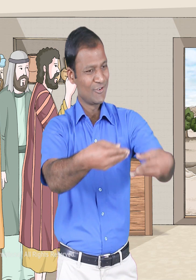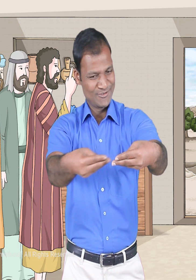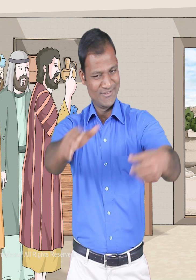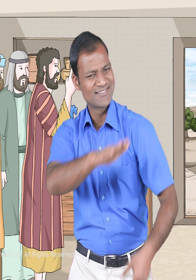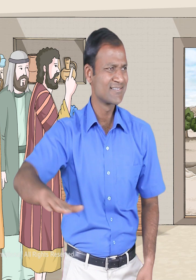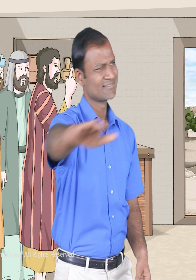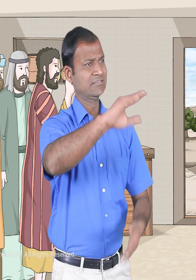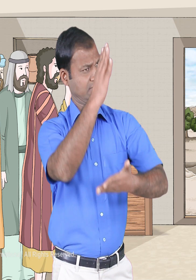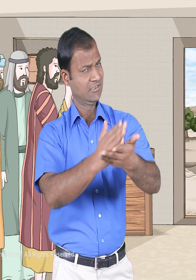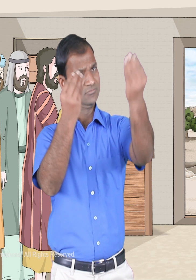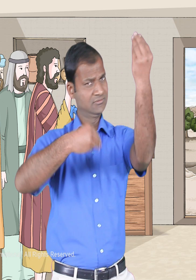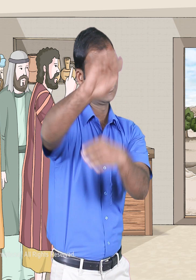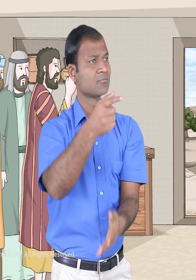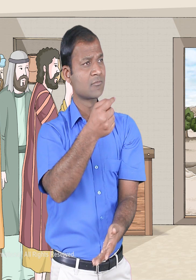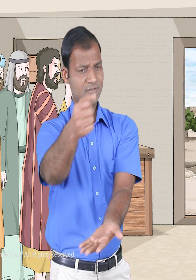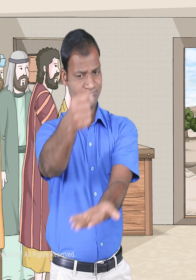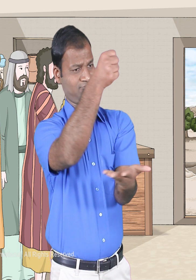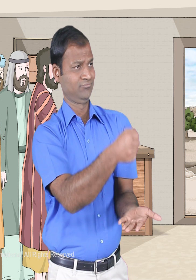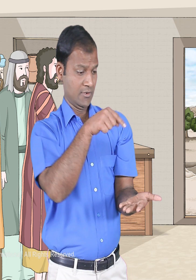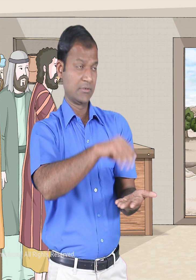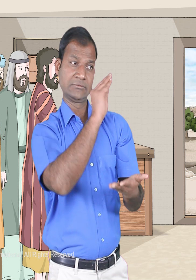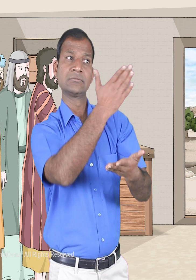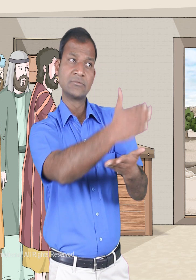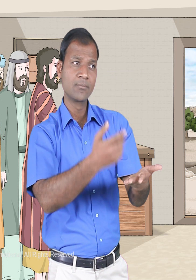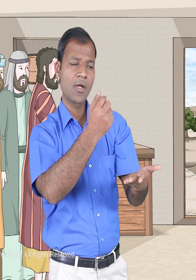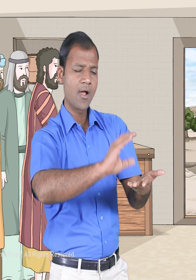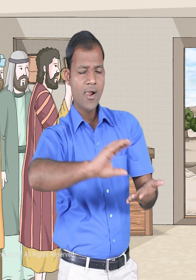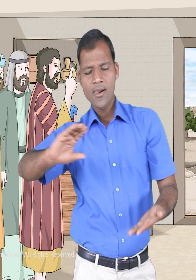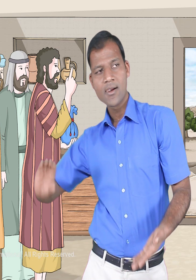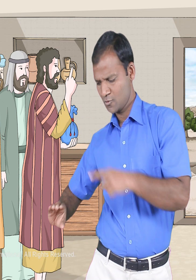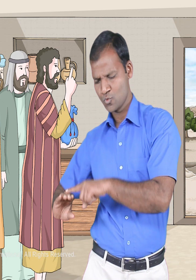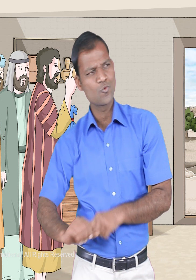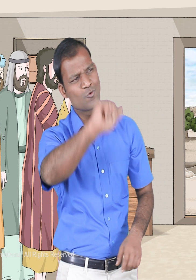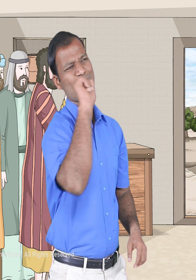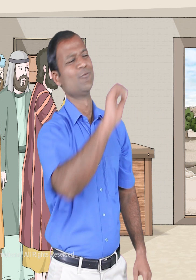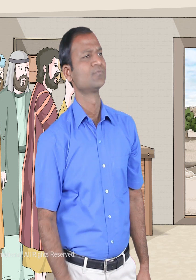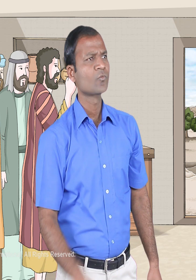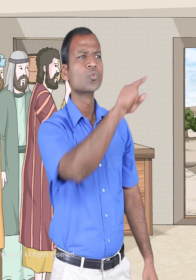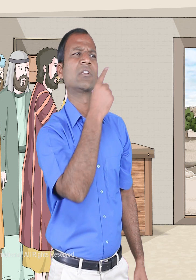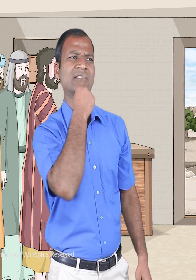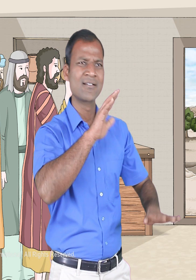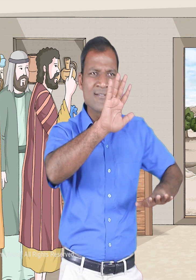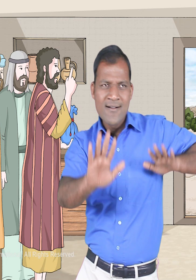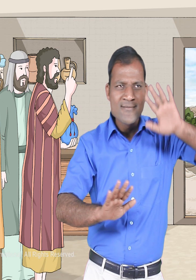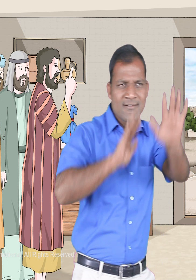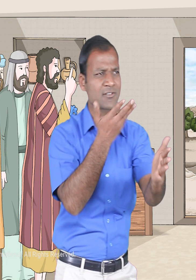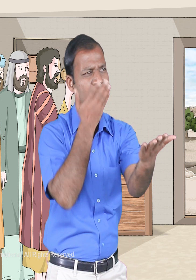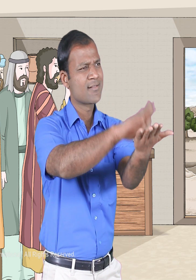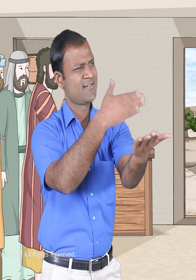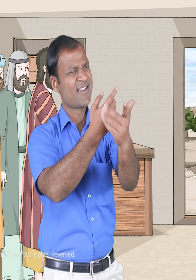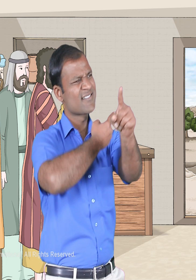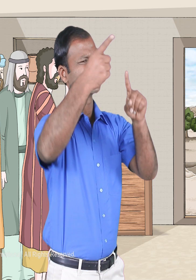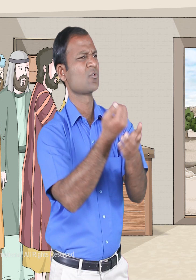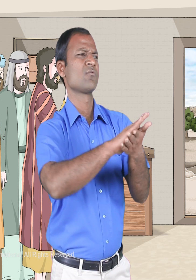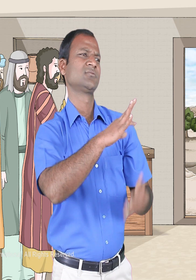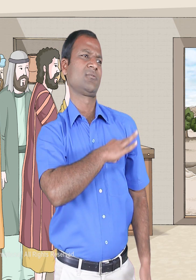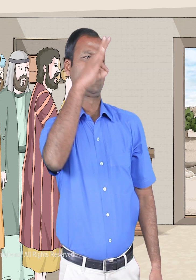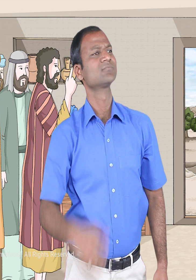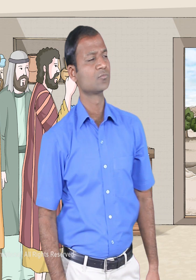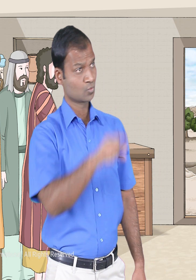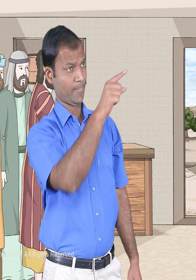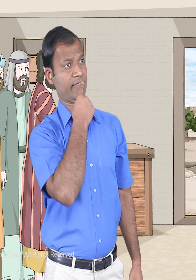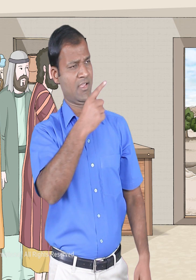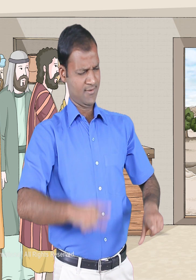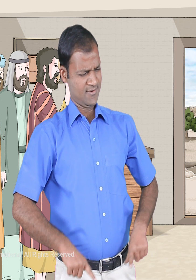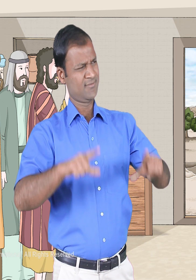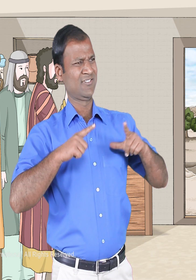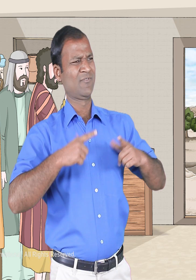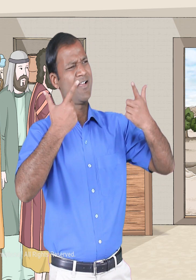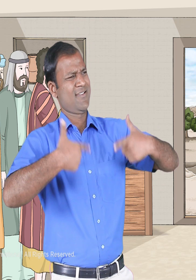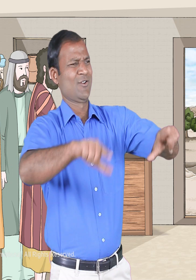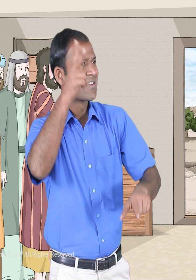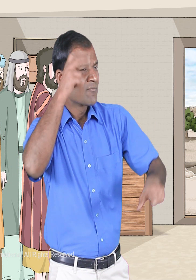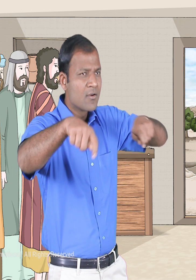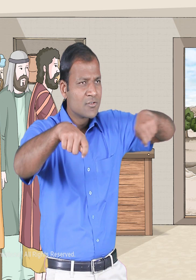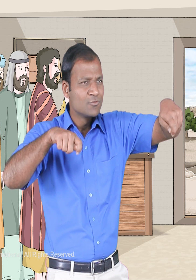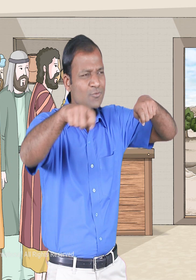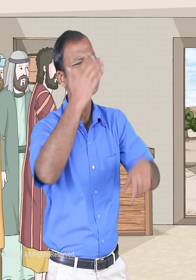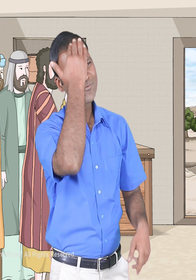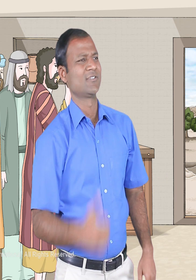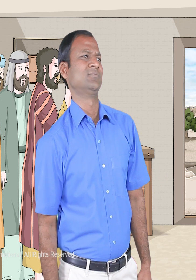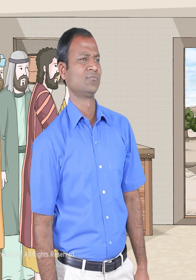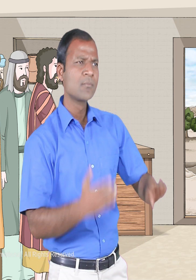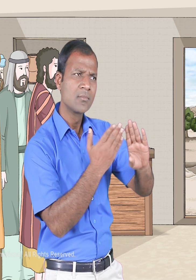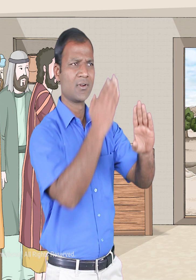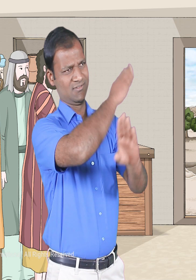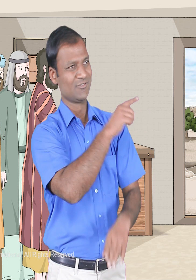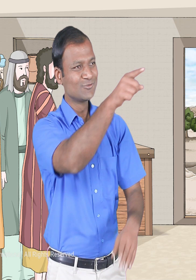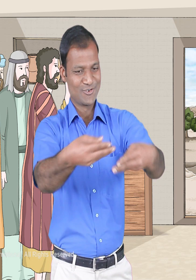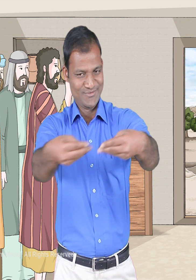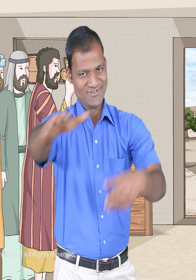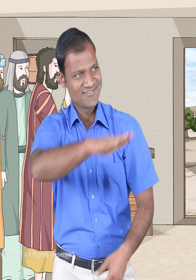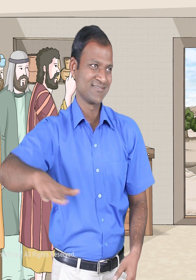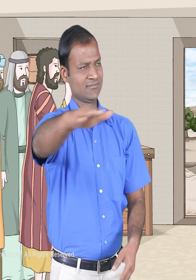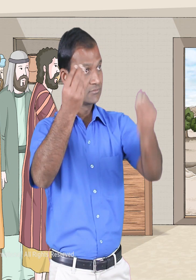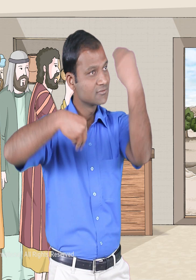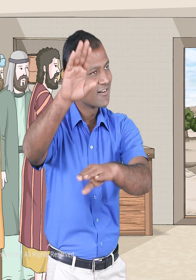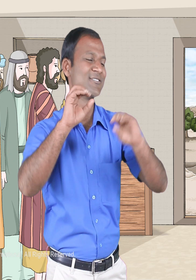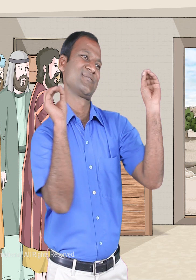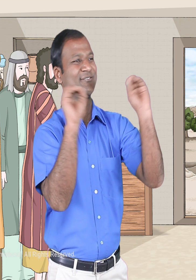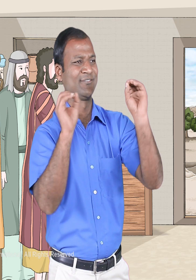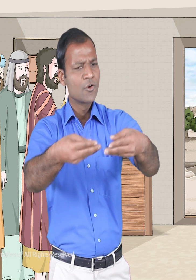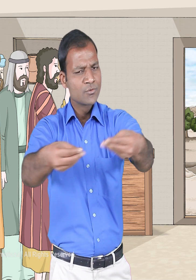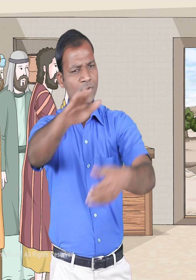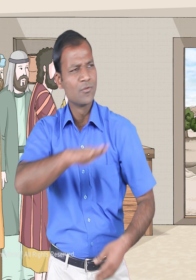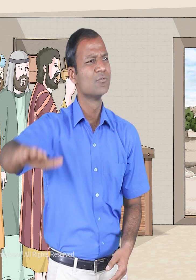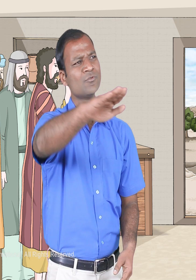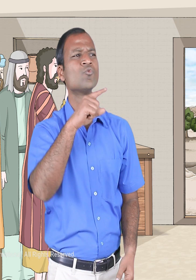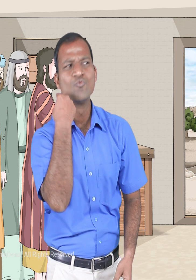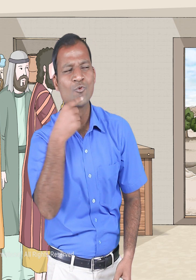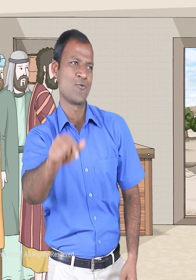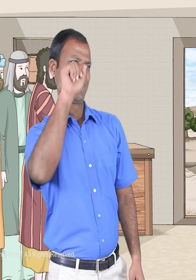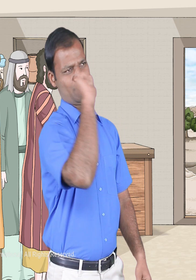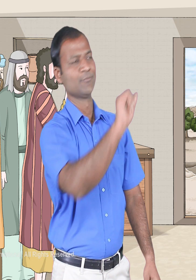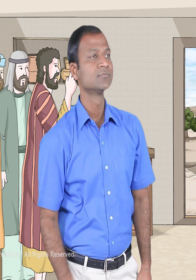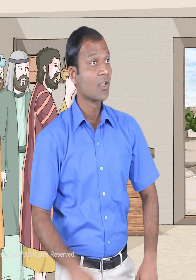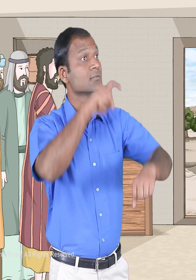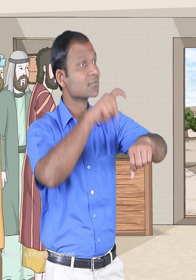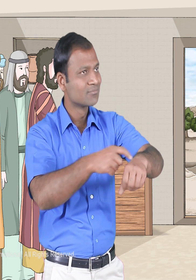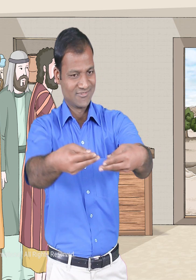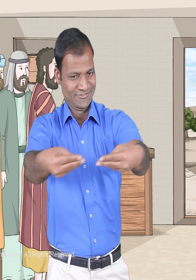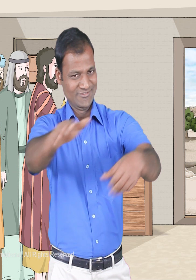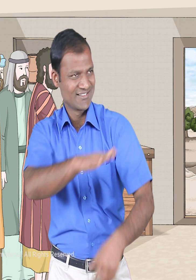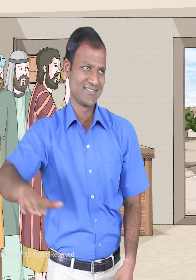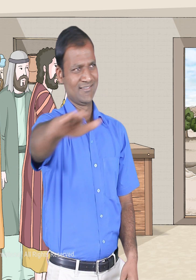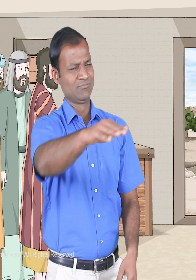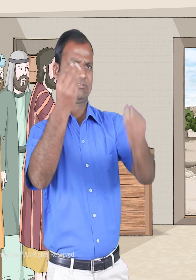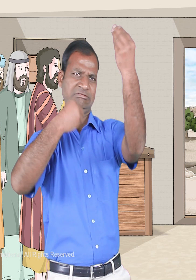Then Peter said, “Ananias, how is it that Satan has filled your heart to lie to the Holy Spirit and withhold some of the proceeds from the land?